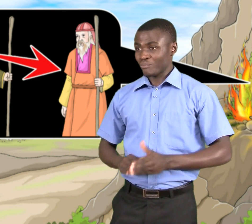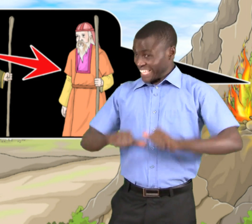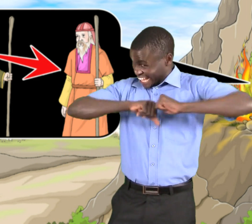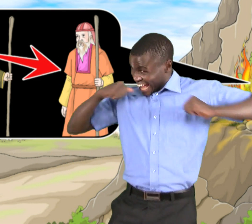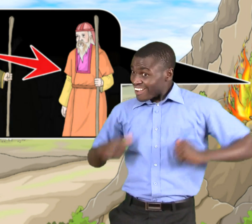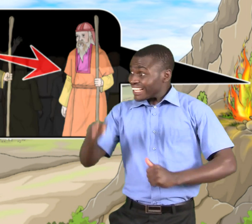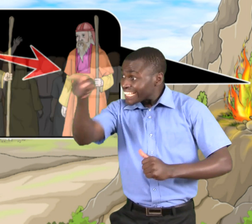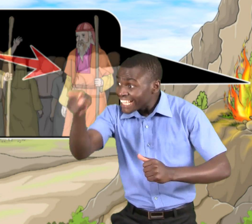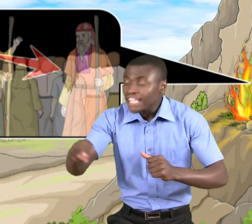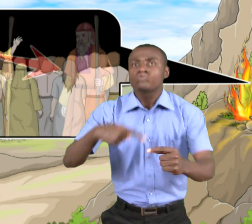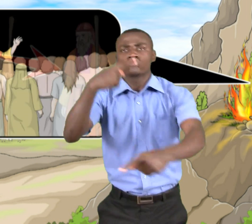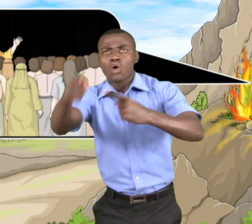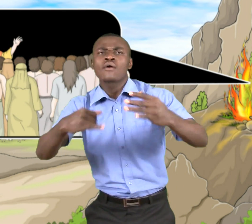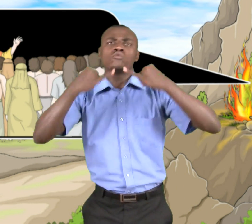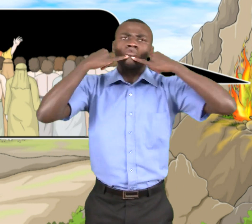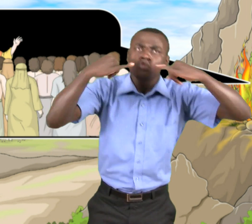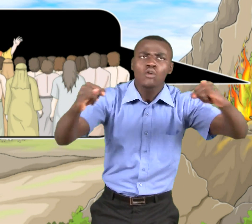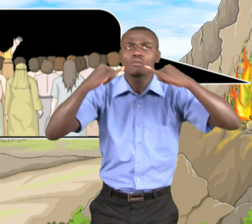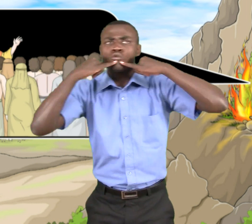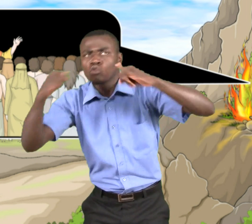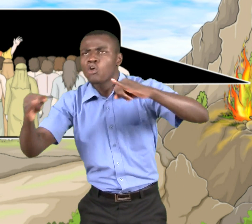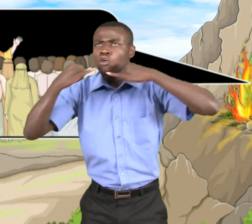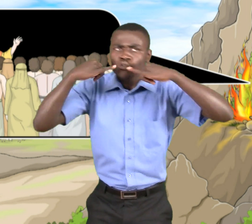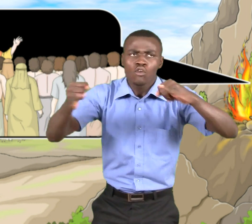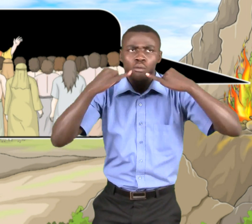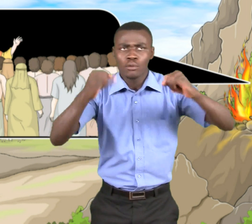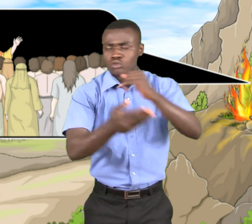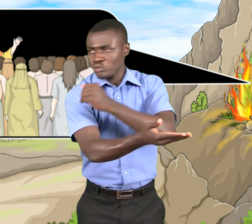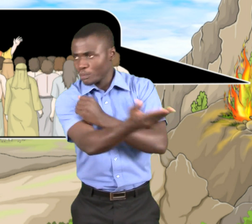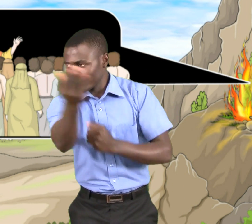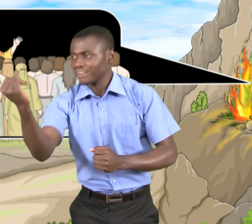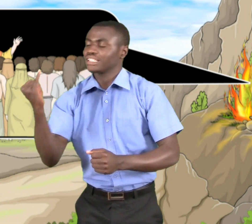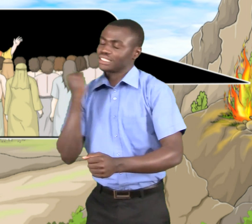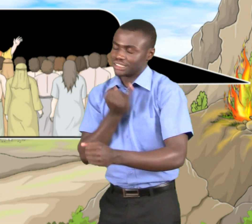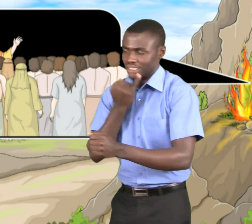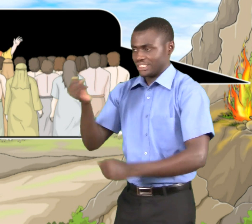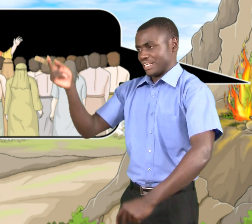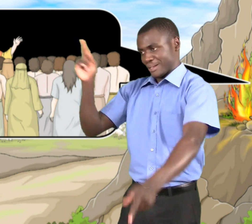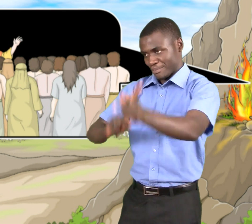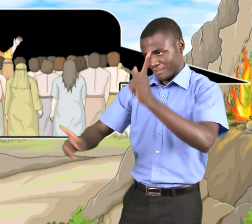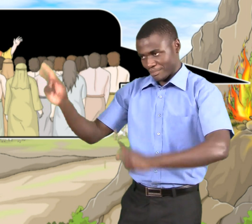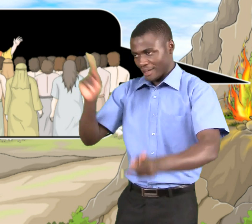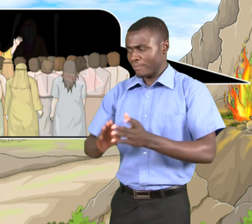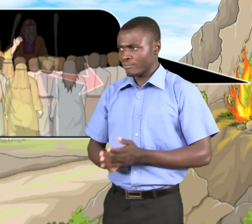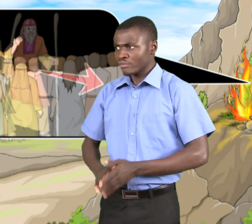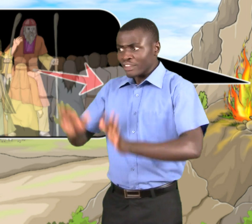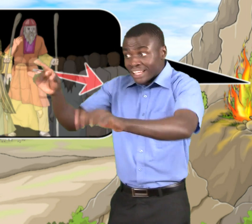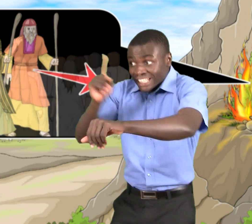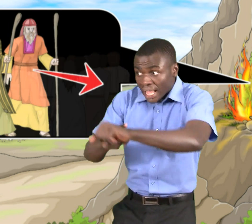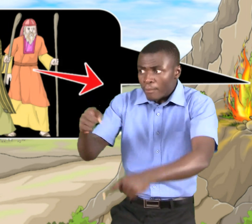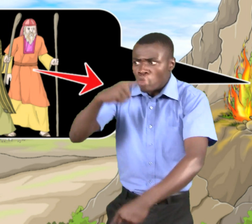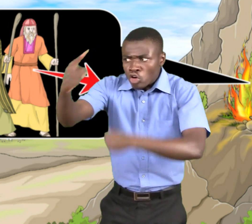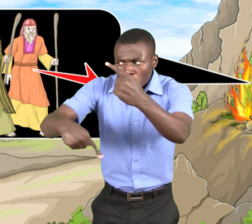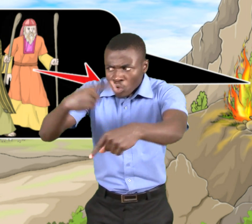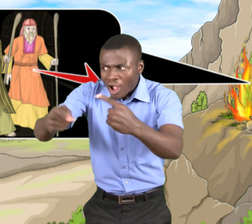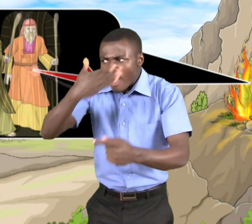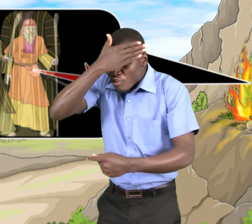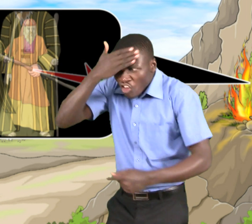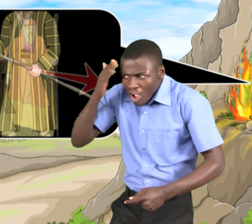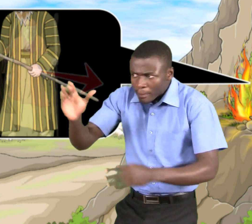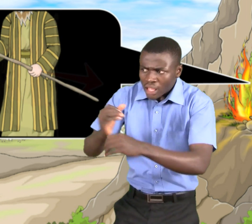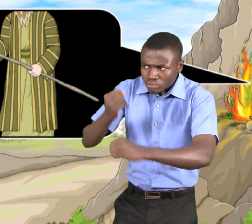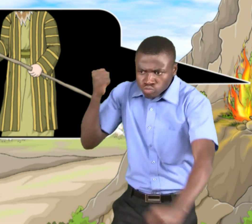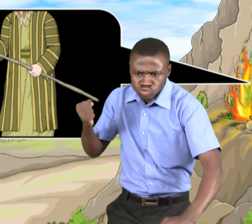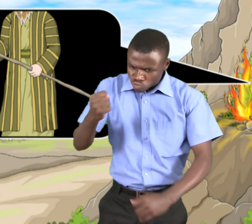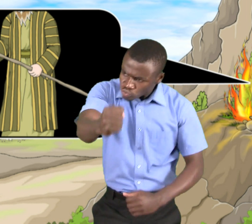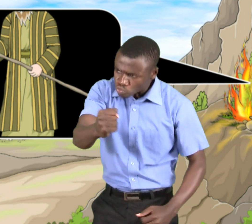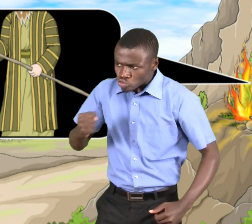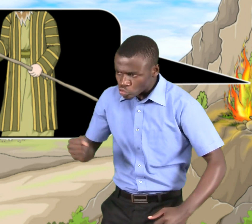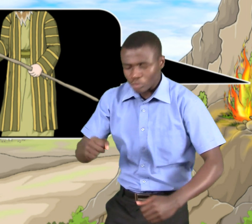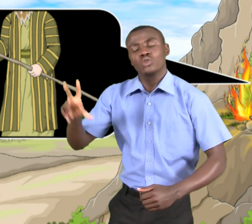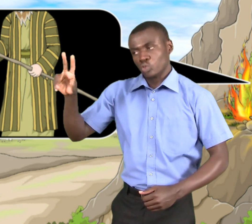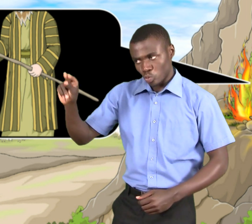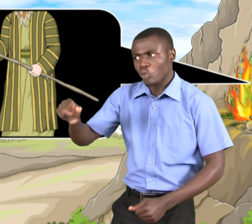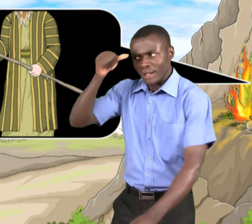He will speak to the people for you. He will be your spokesman, and it will be as if you were God to him.